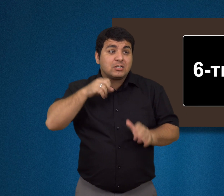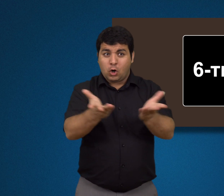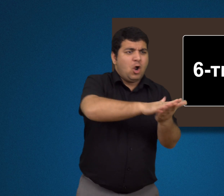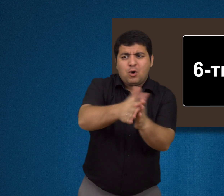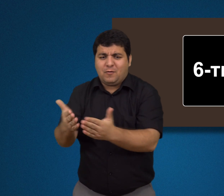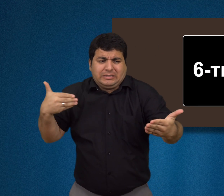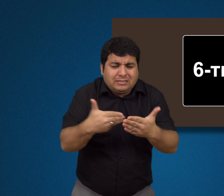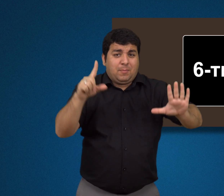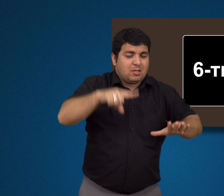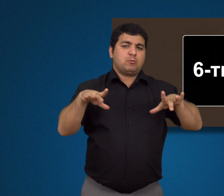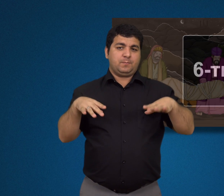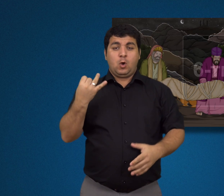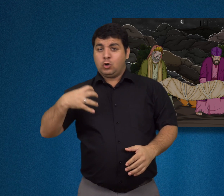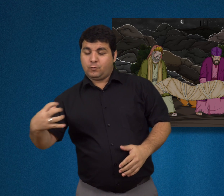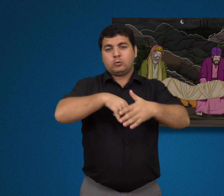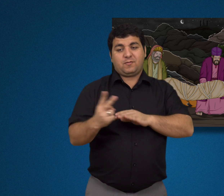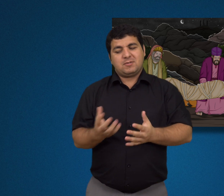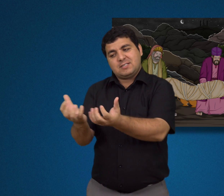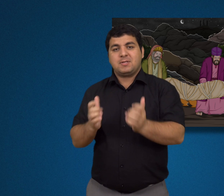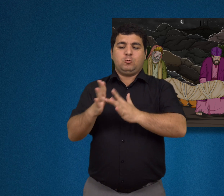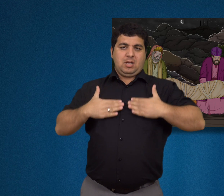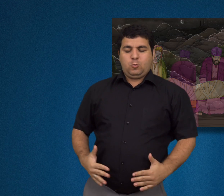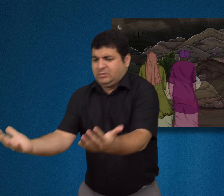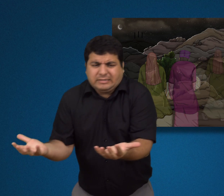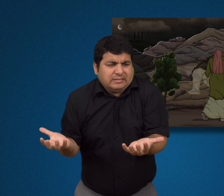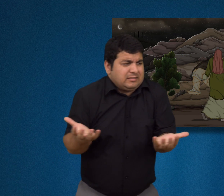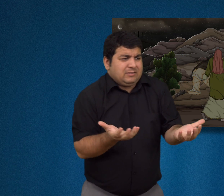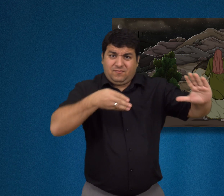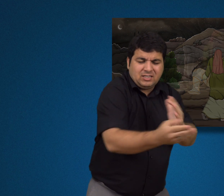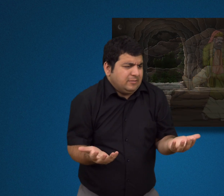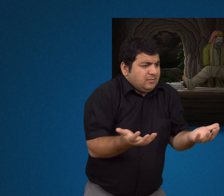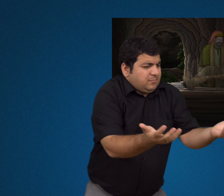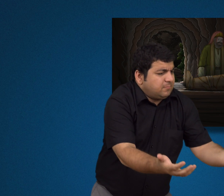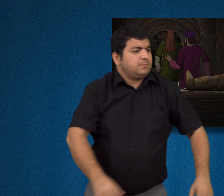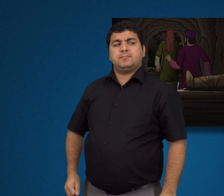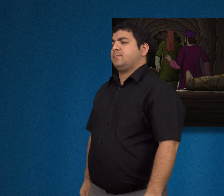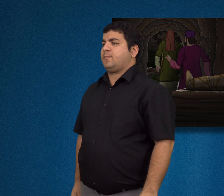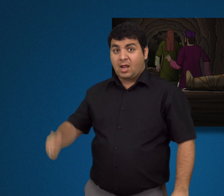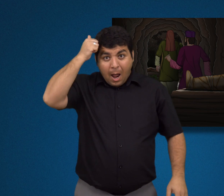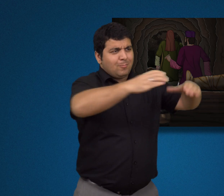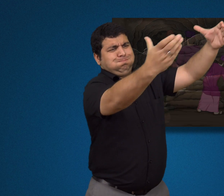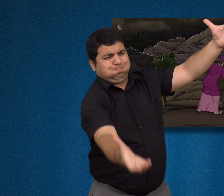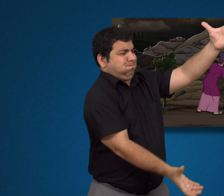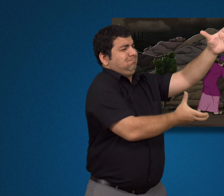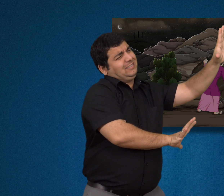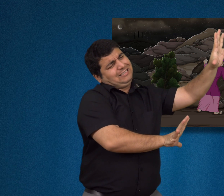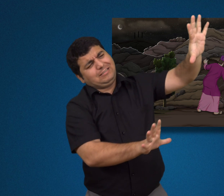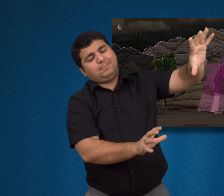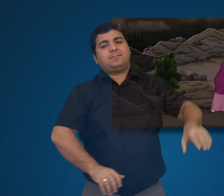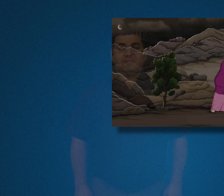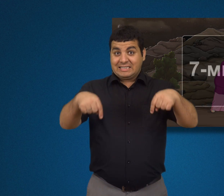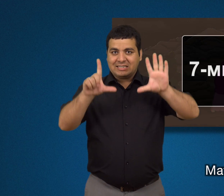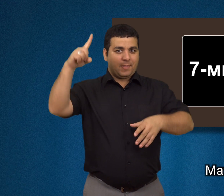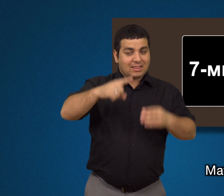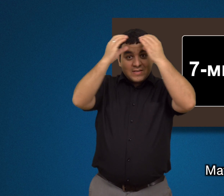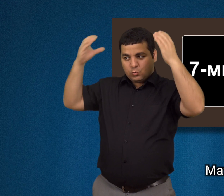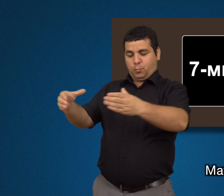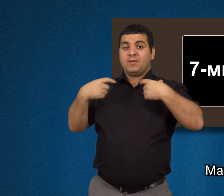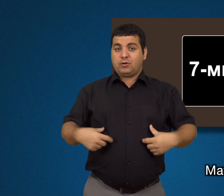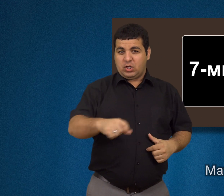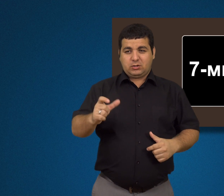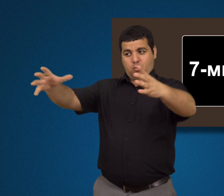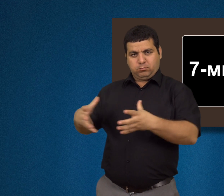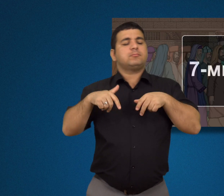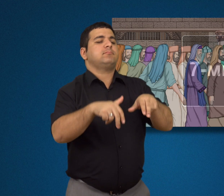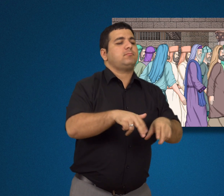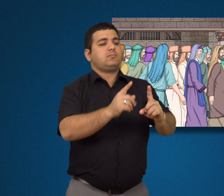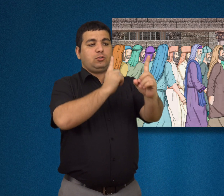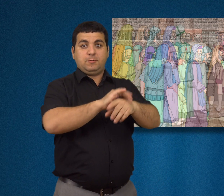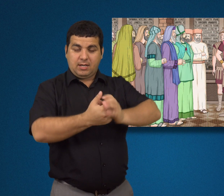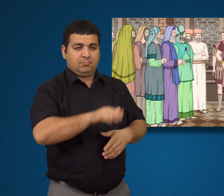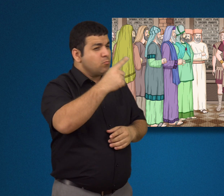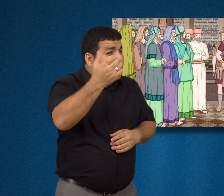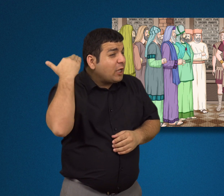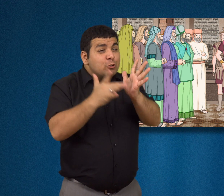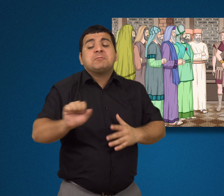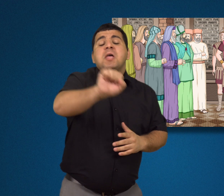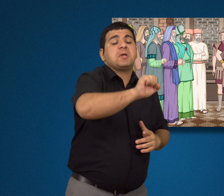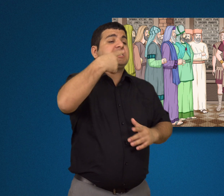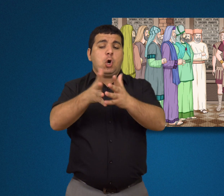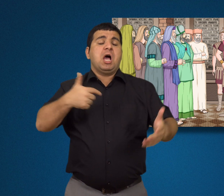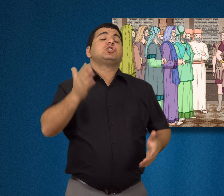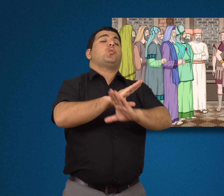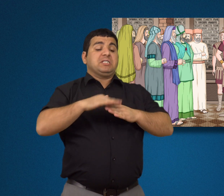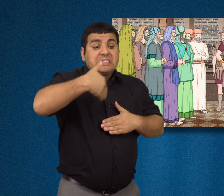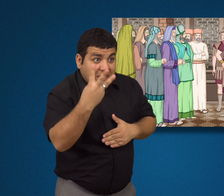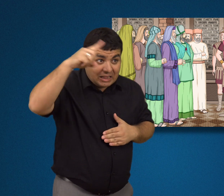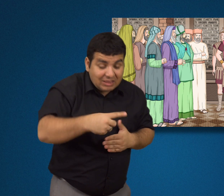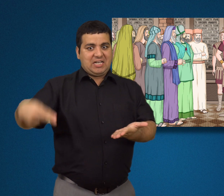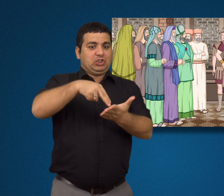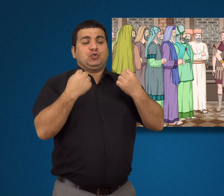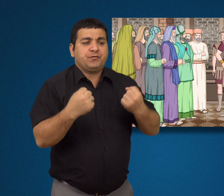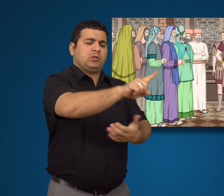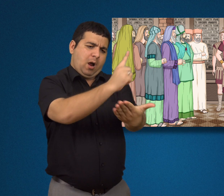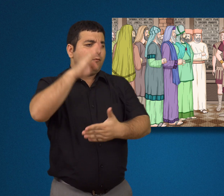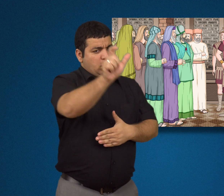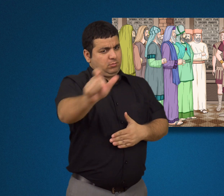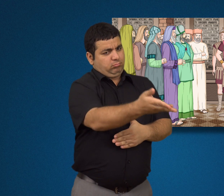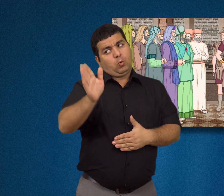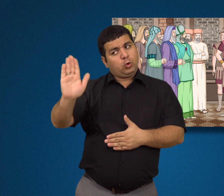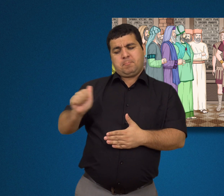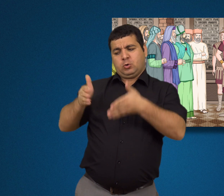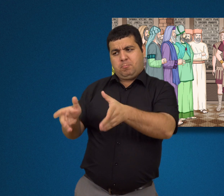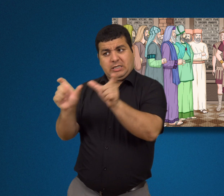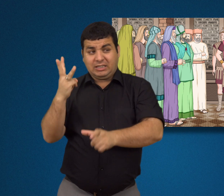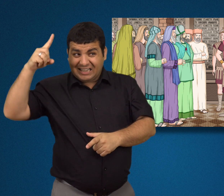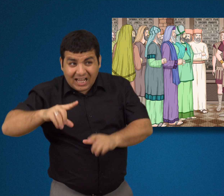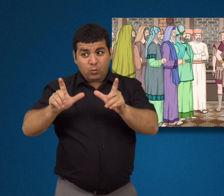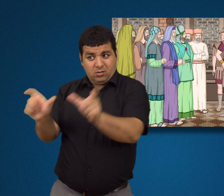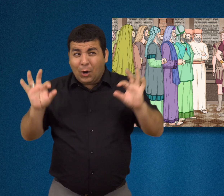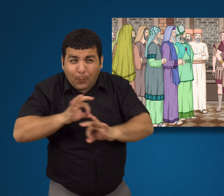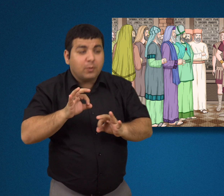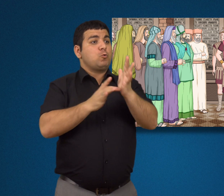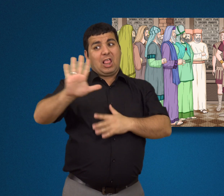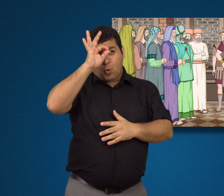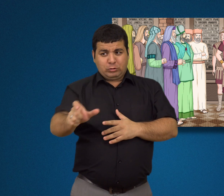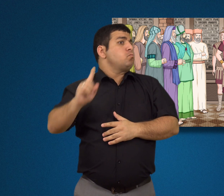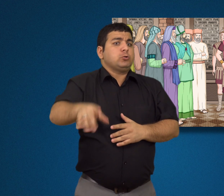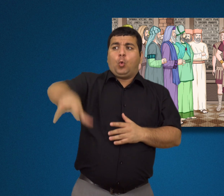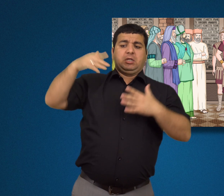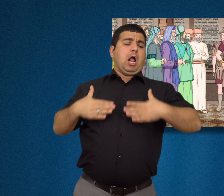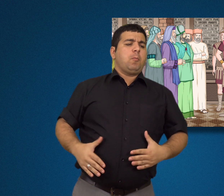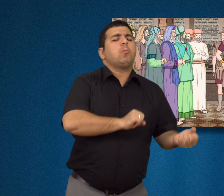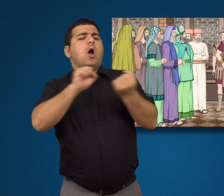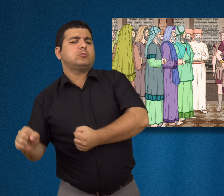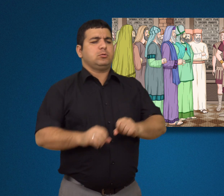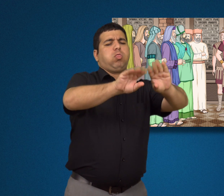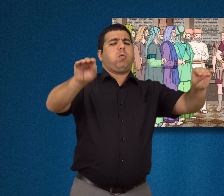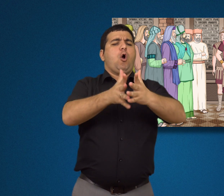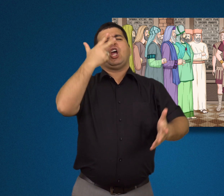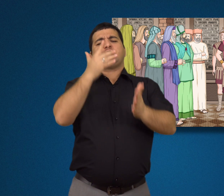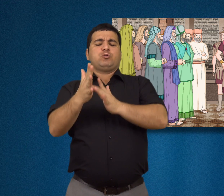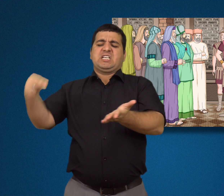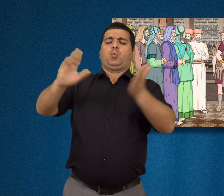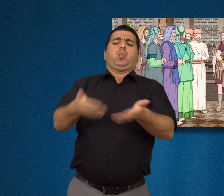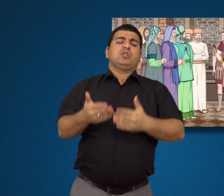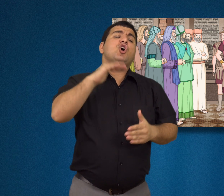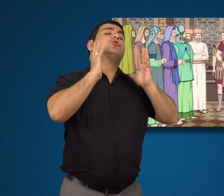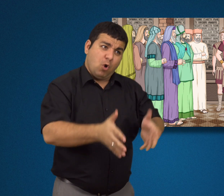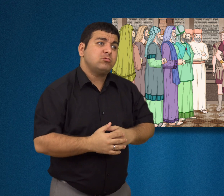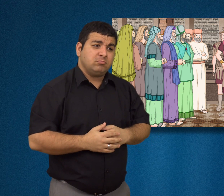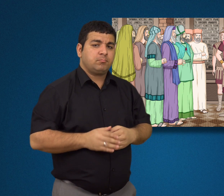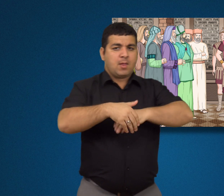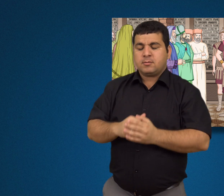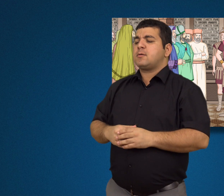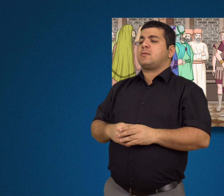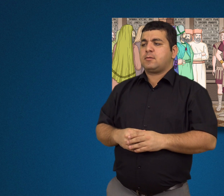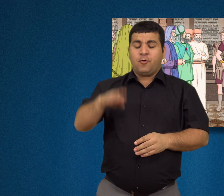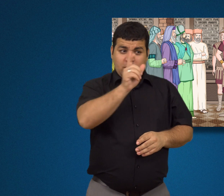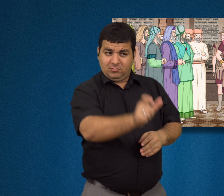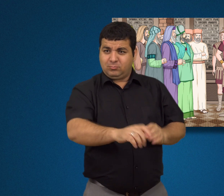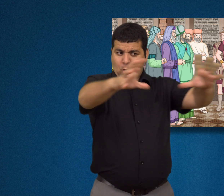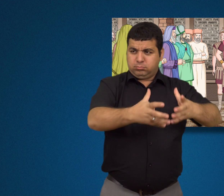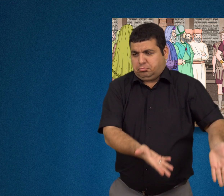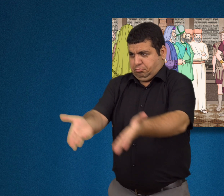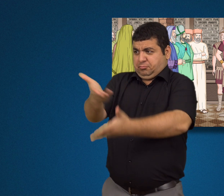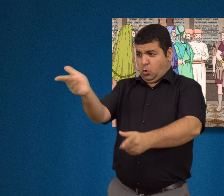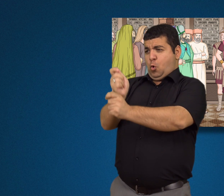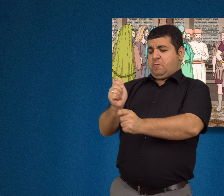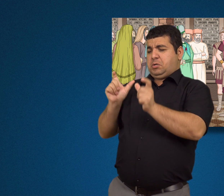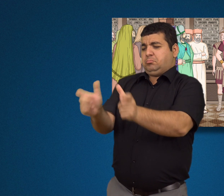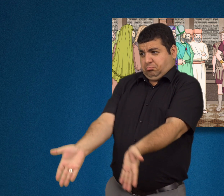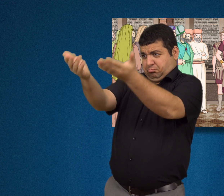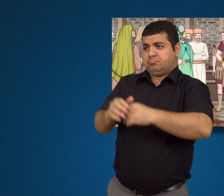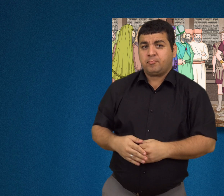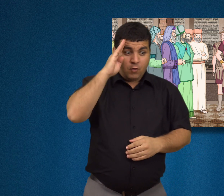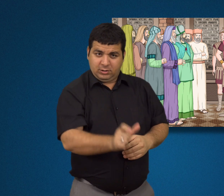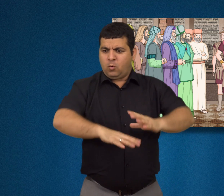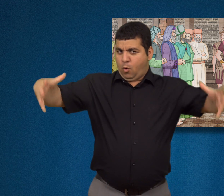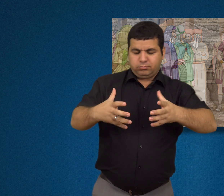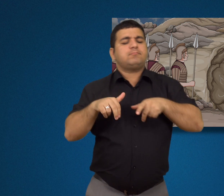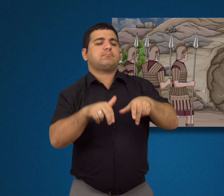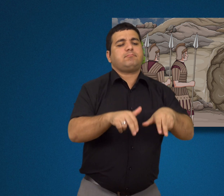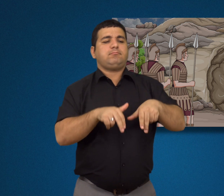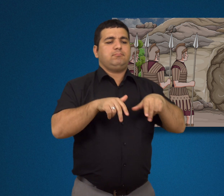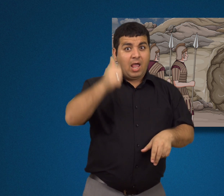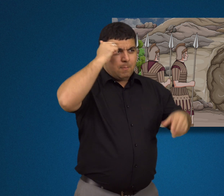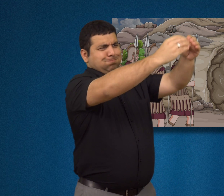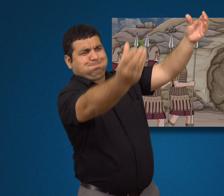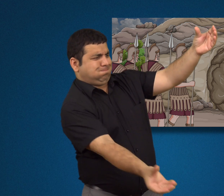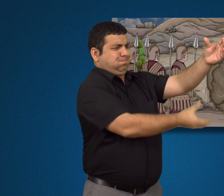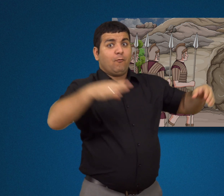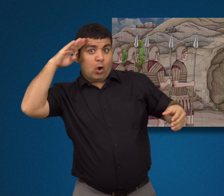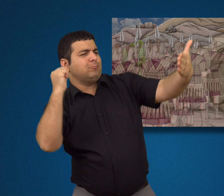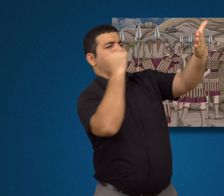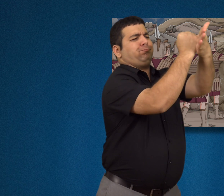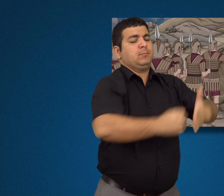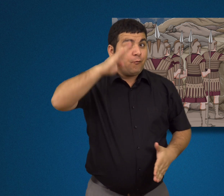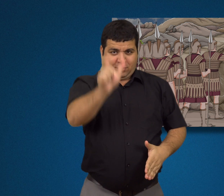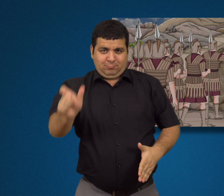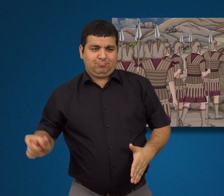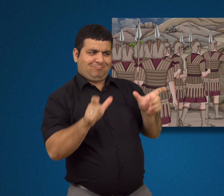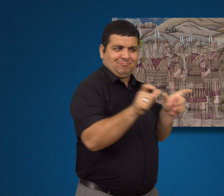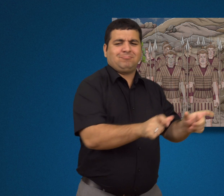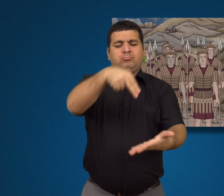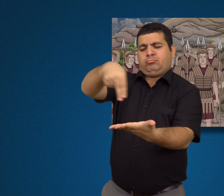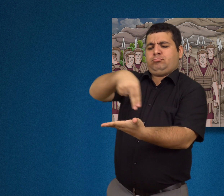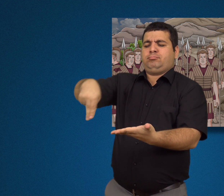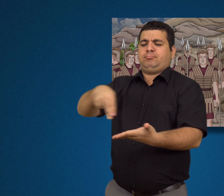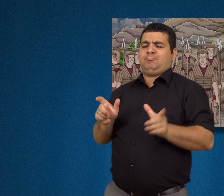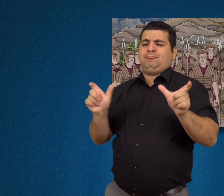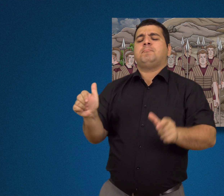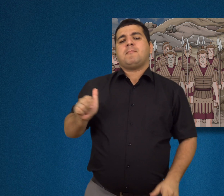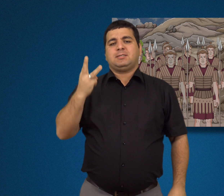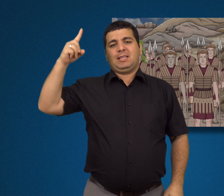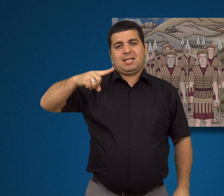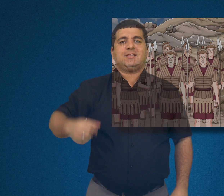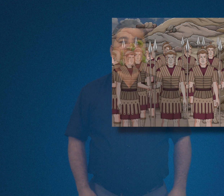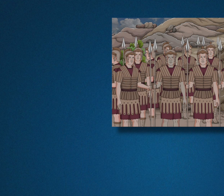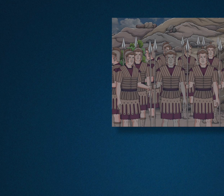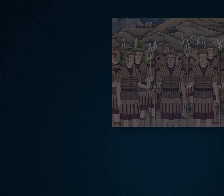And because it was the Jewish day of Preparation and the tomb was nearby, they placed Jesus there.